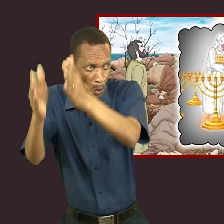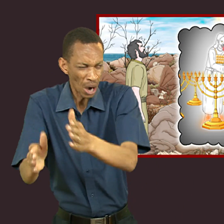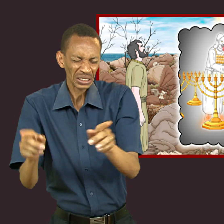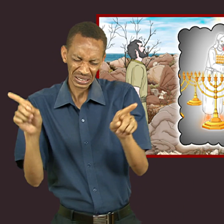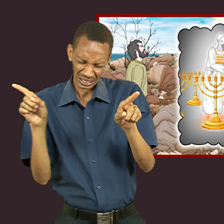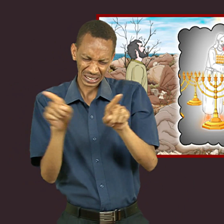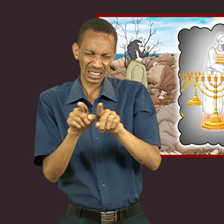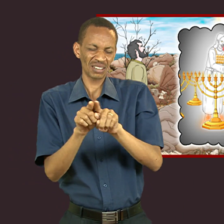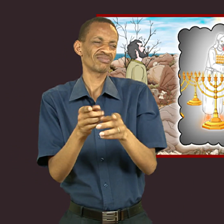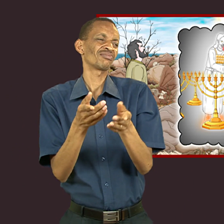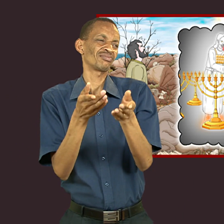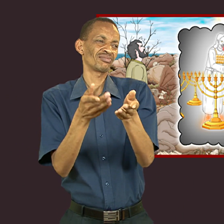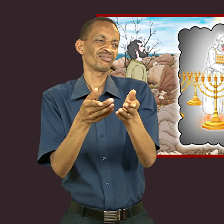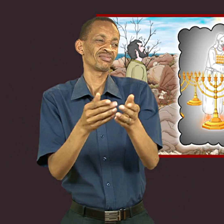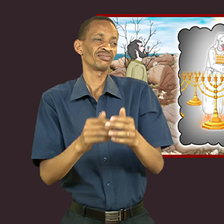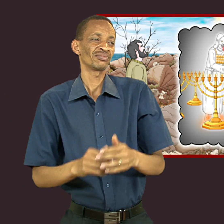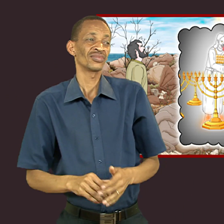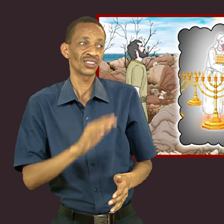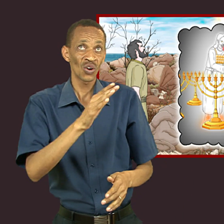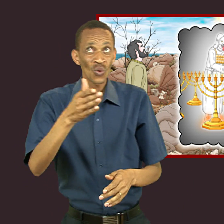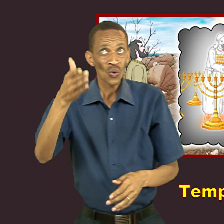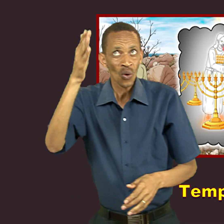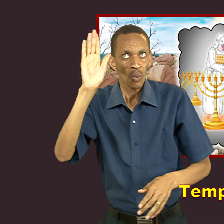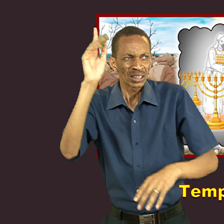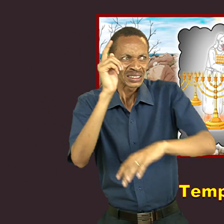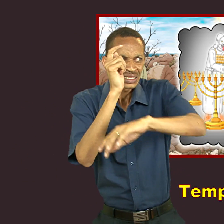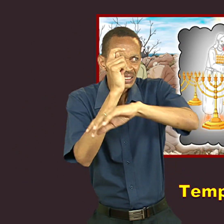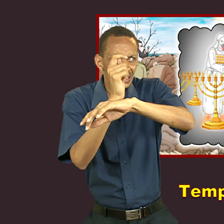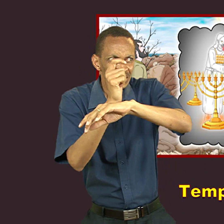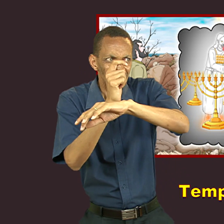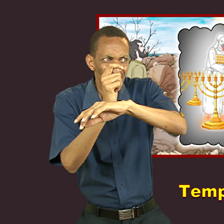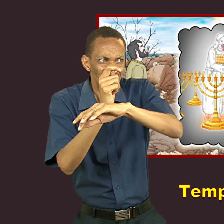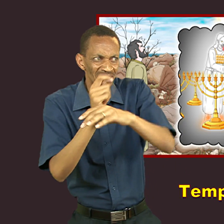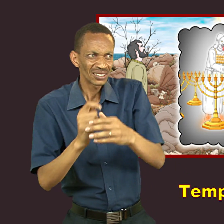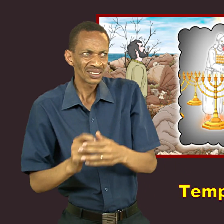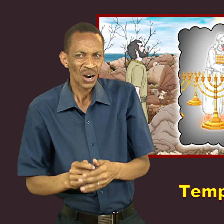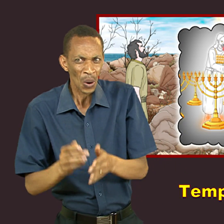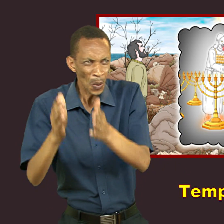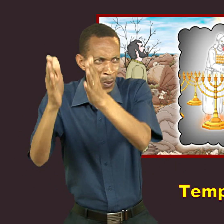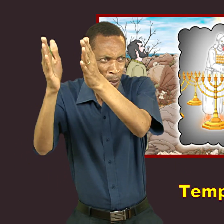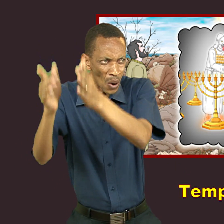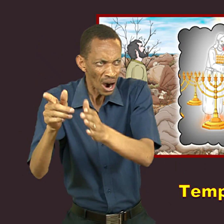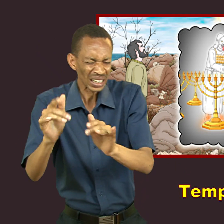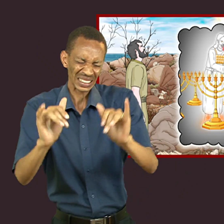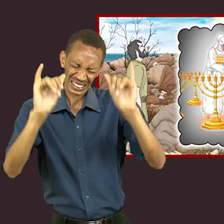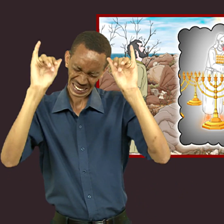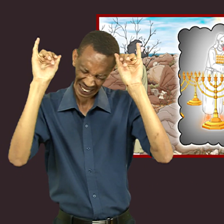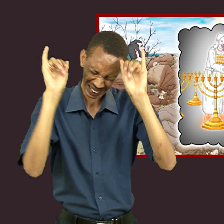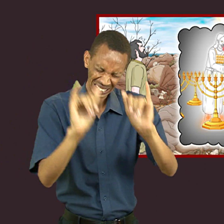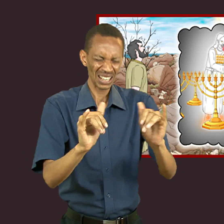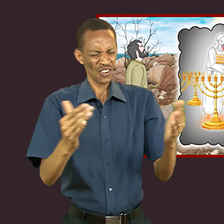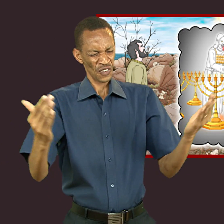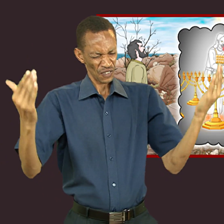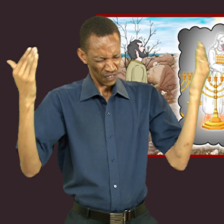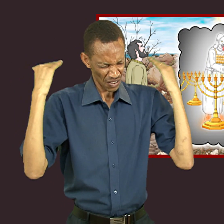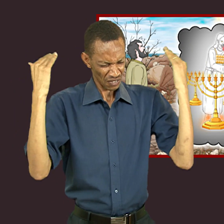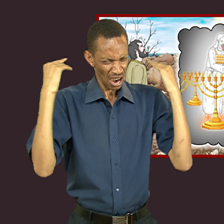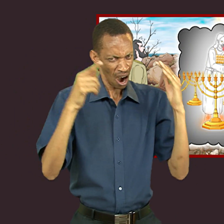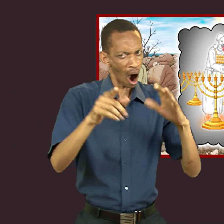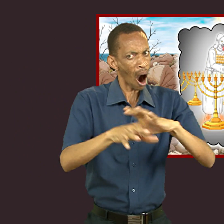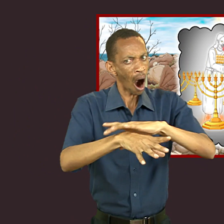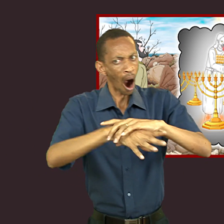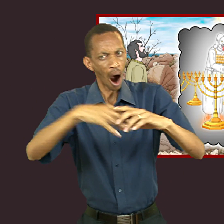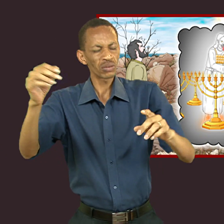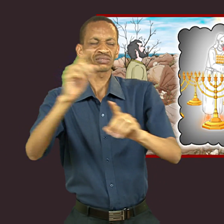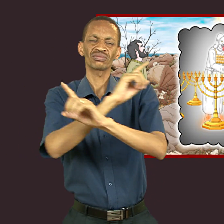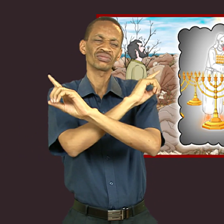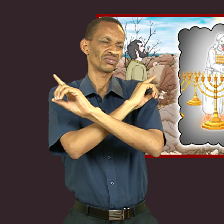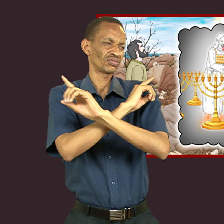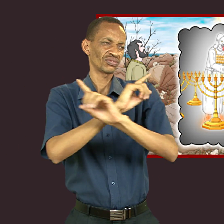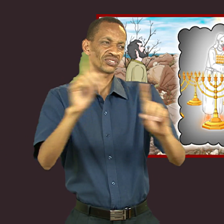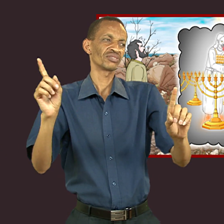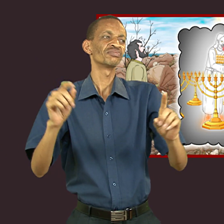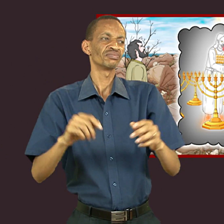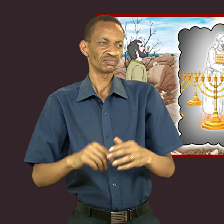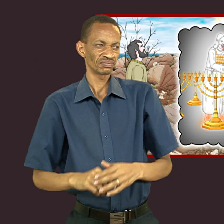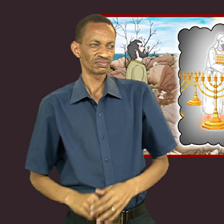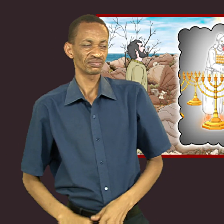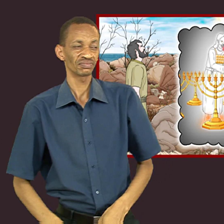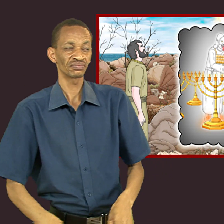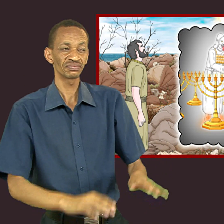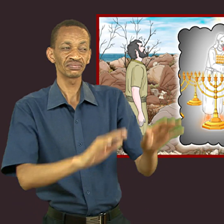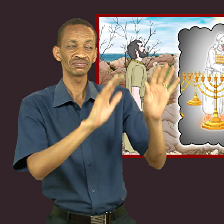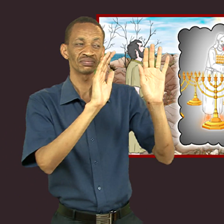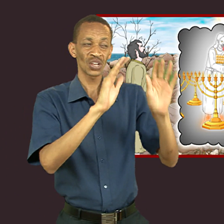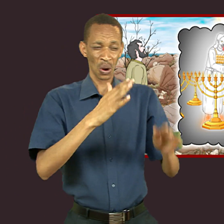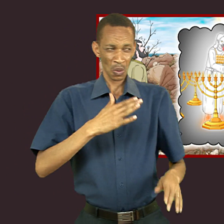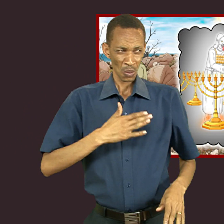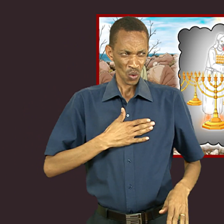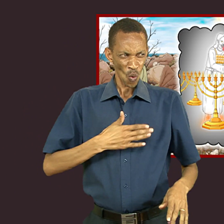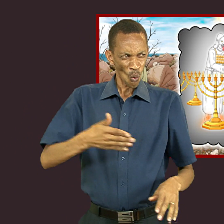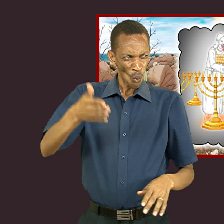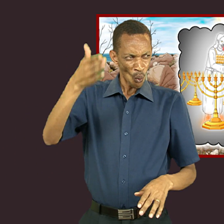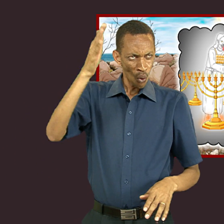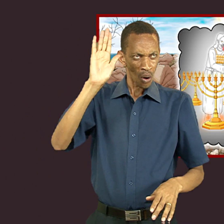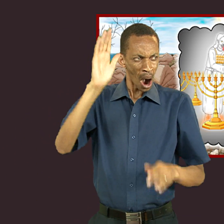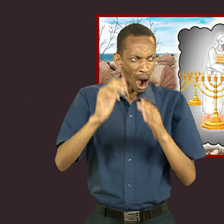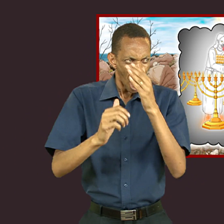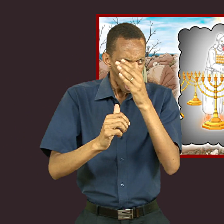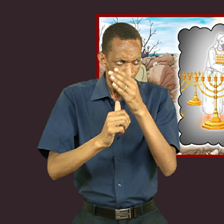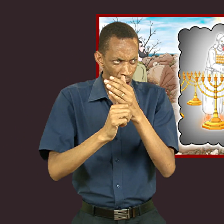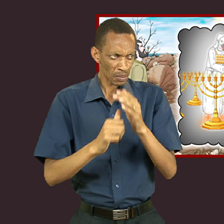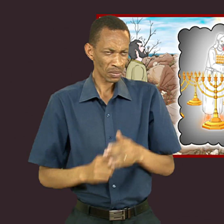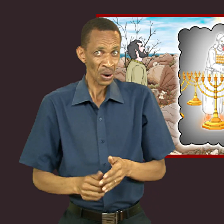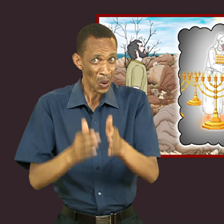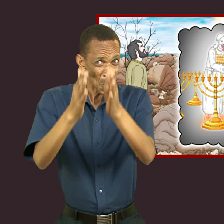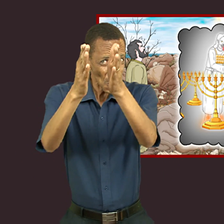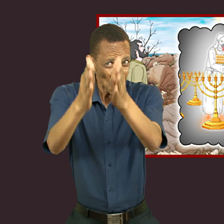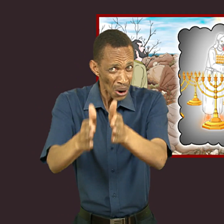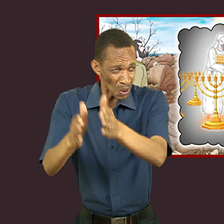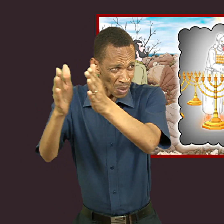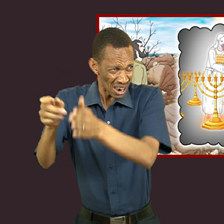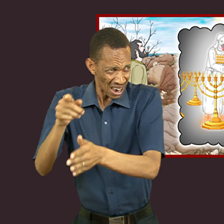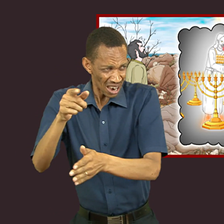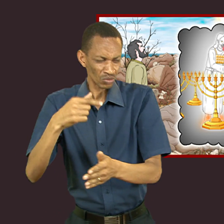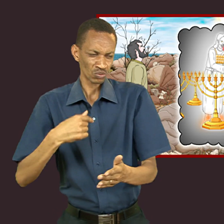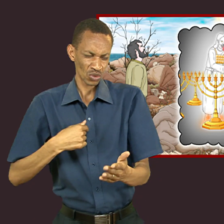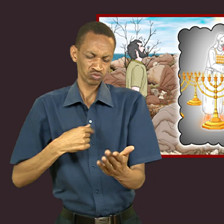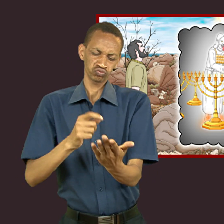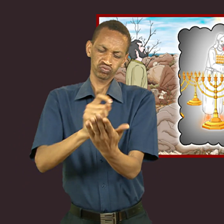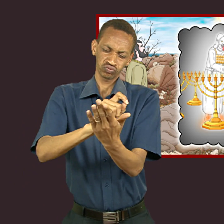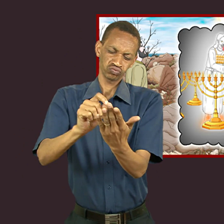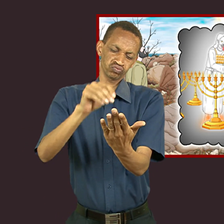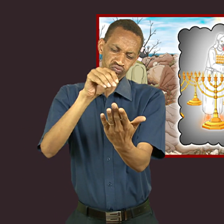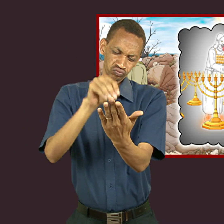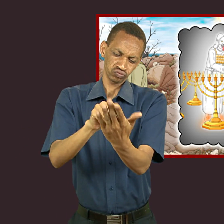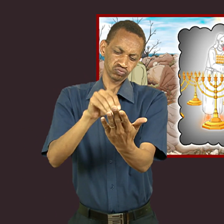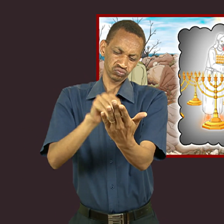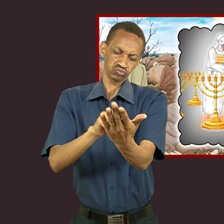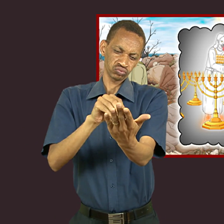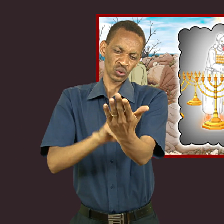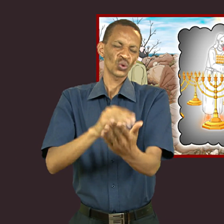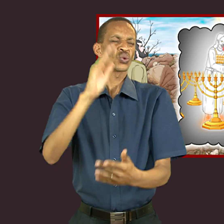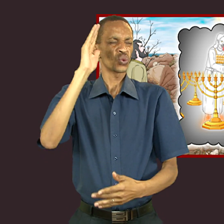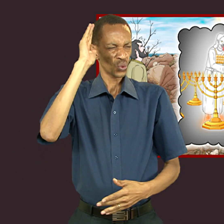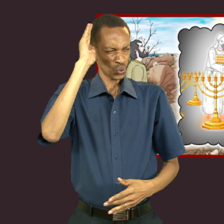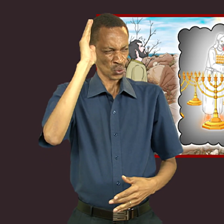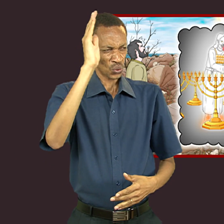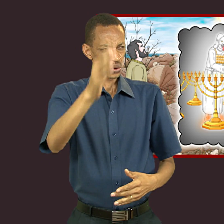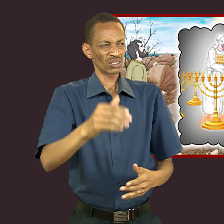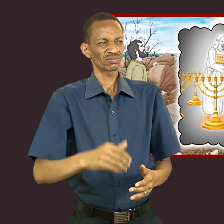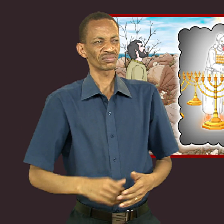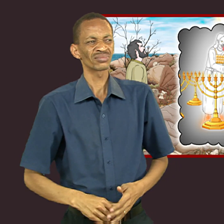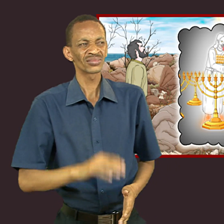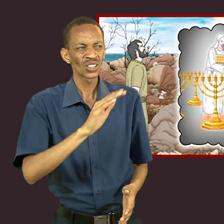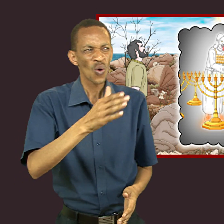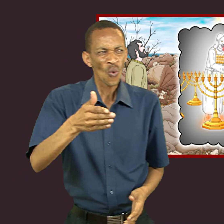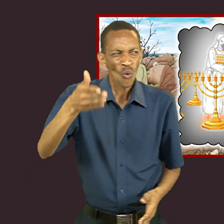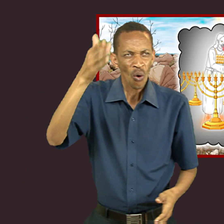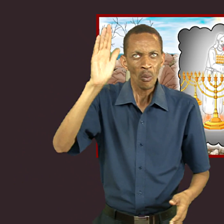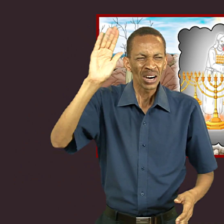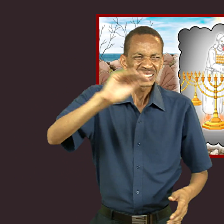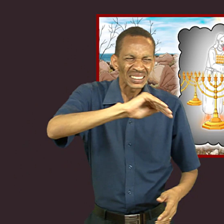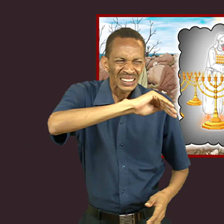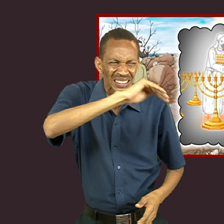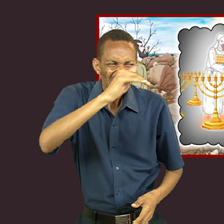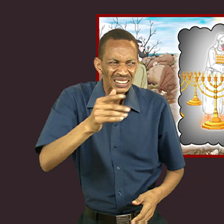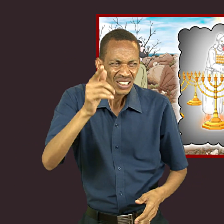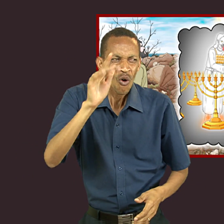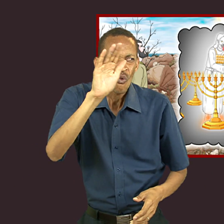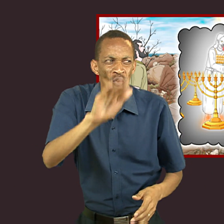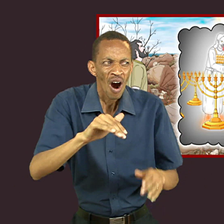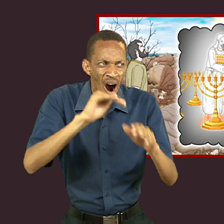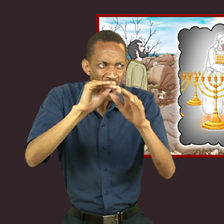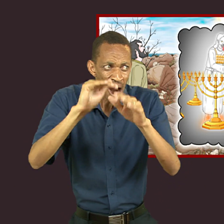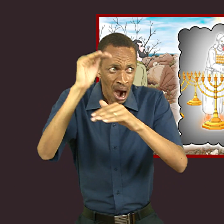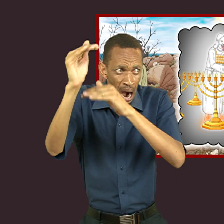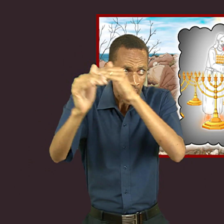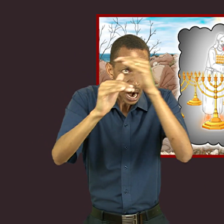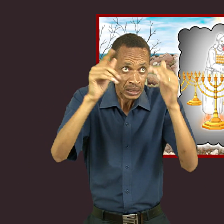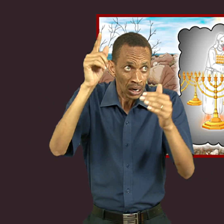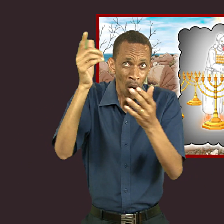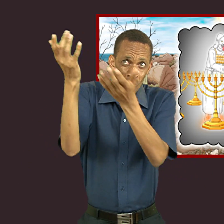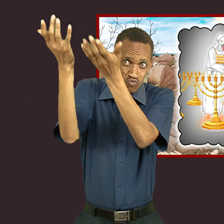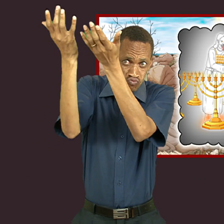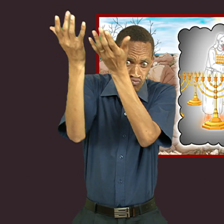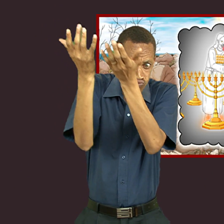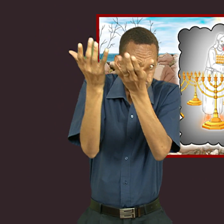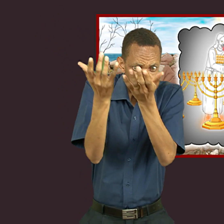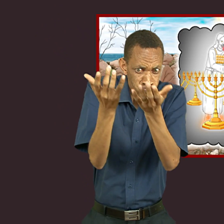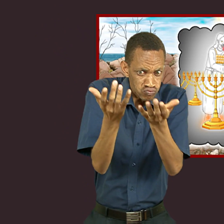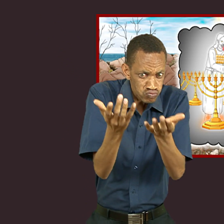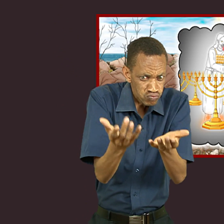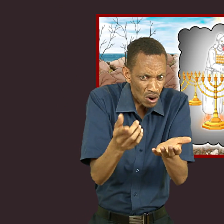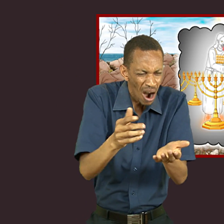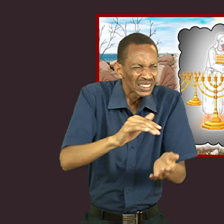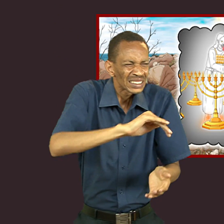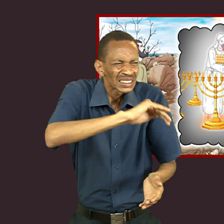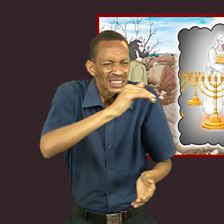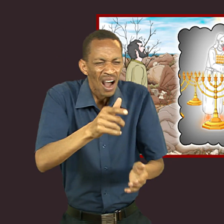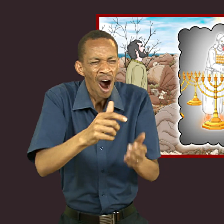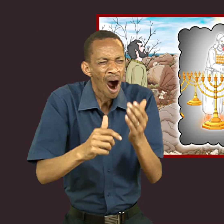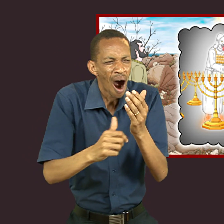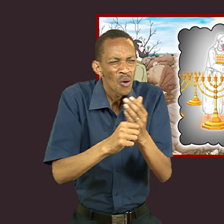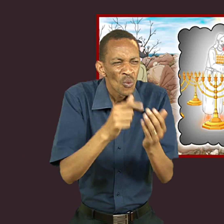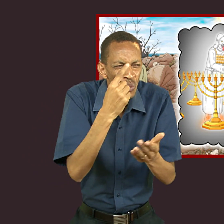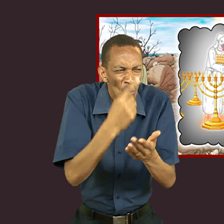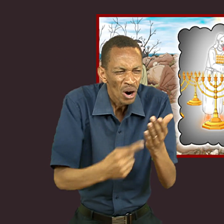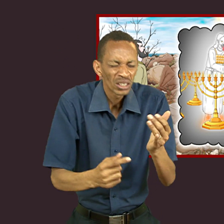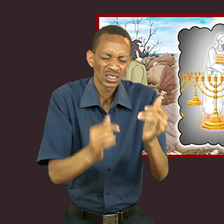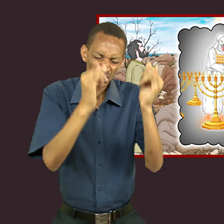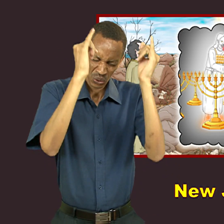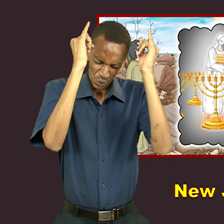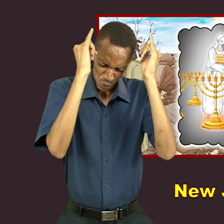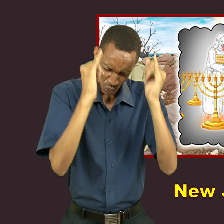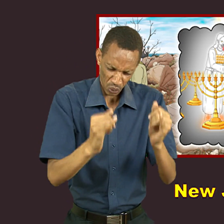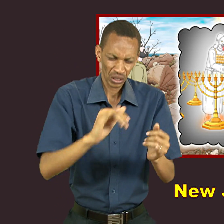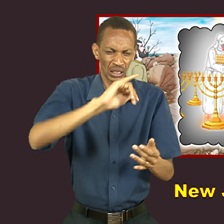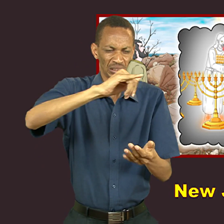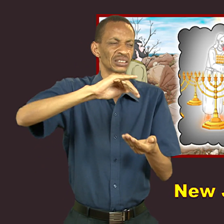The one who overcomes I will make a pillar in the temple of My God, and he will never again leave it.